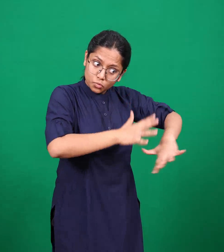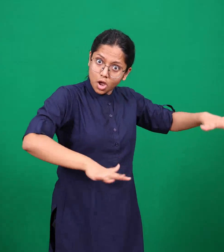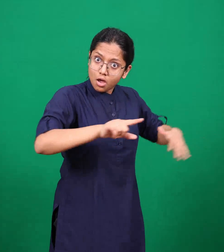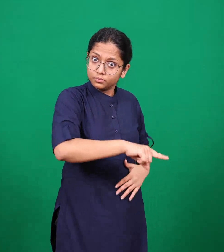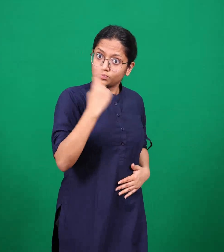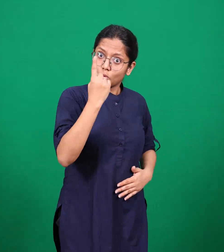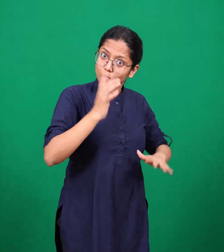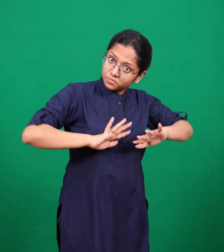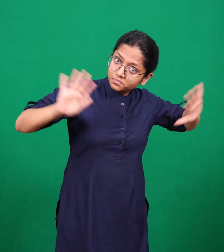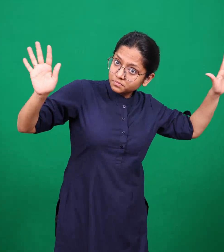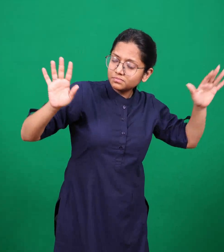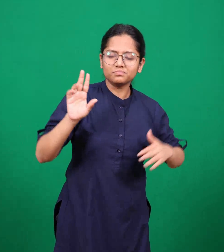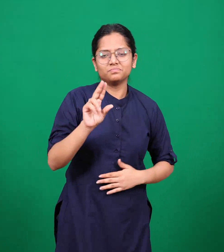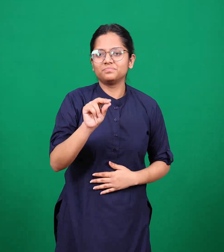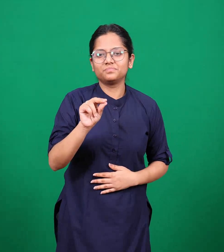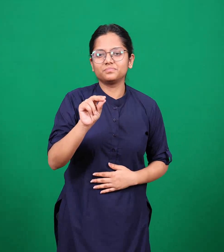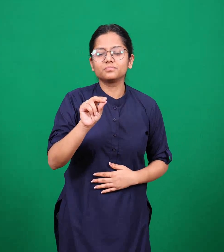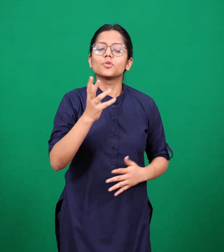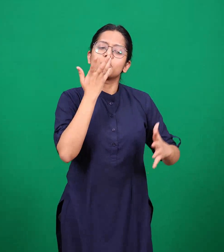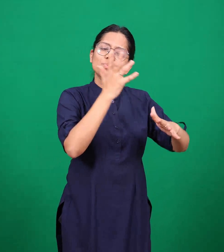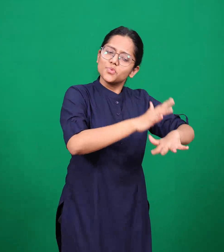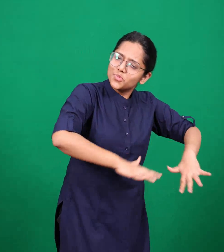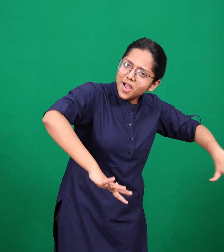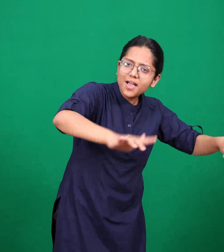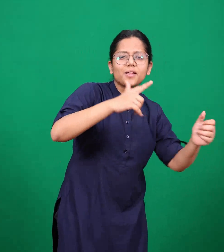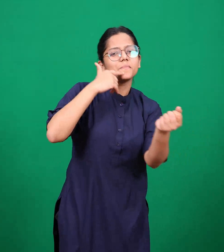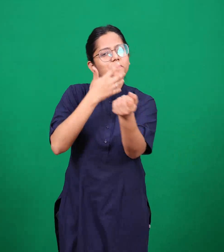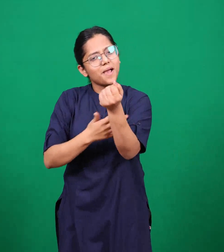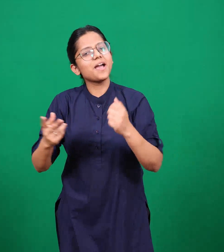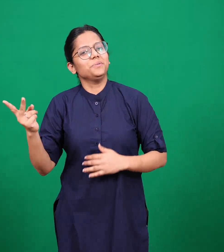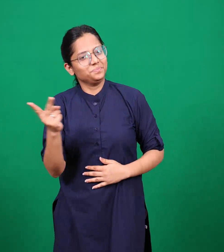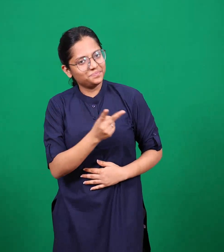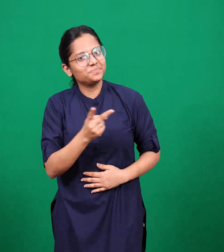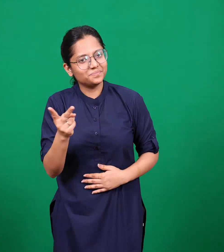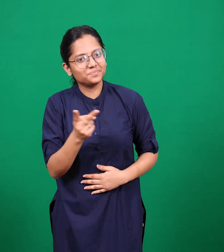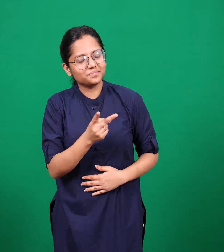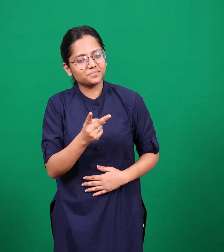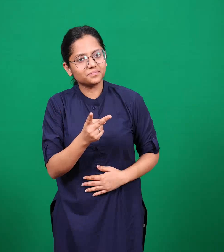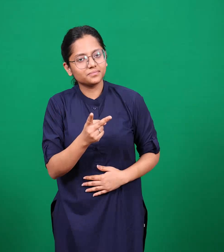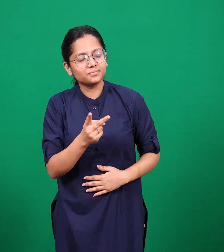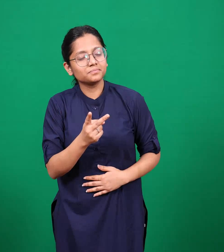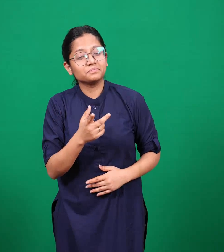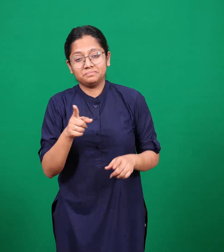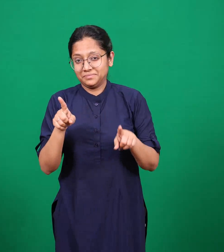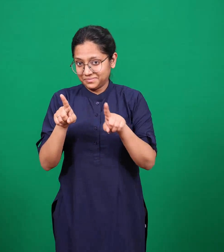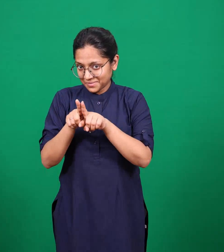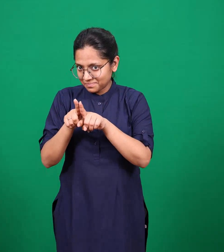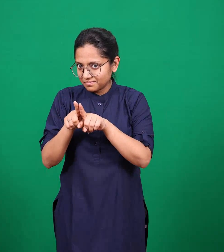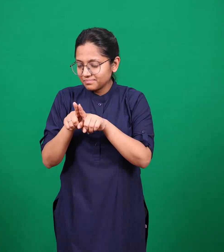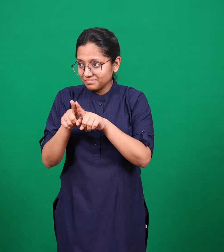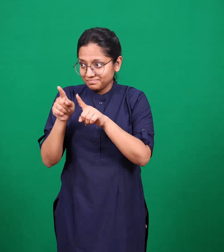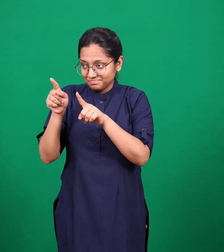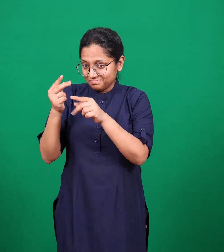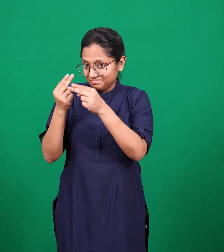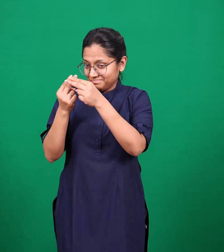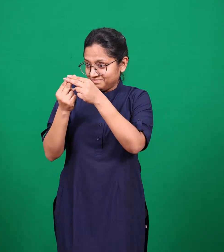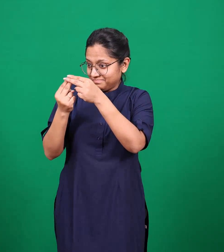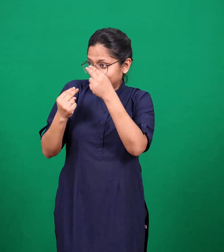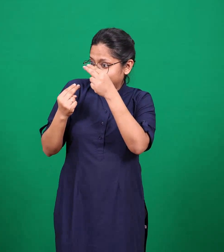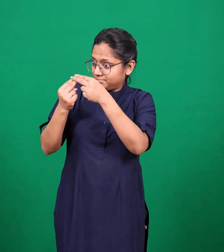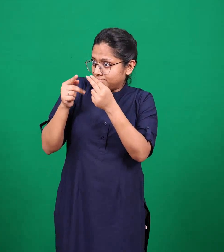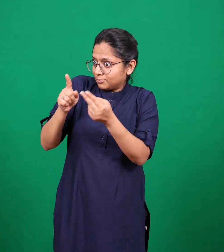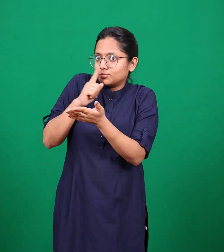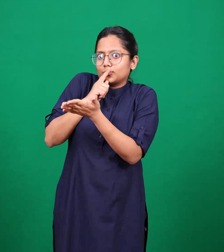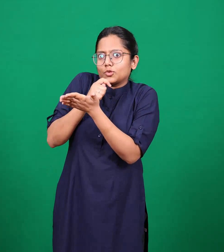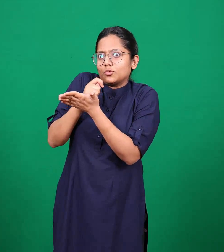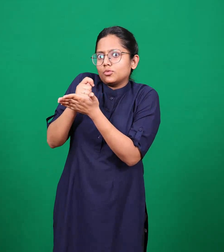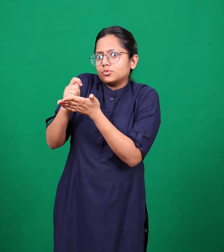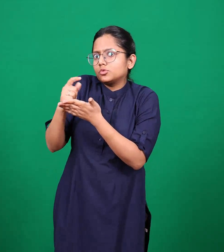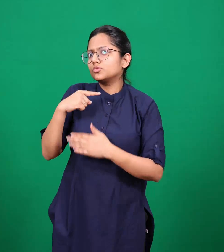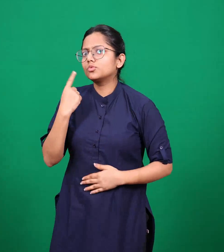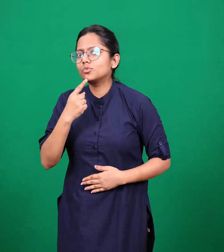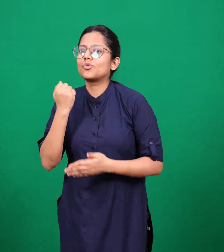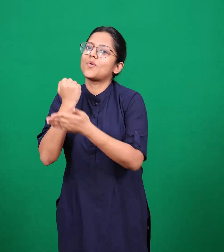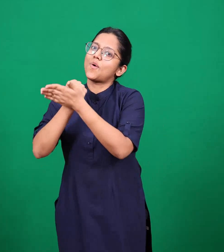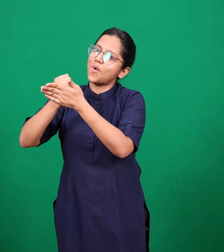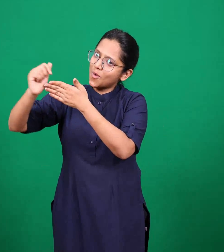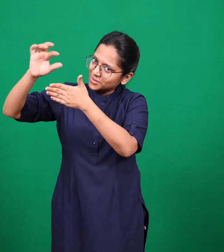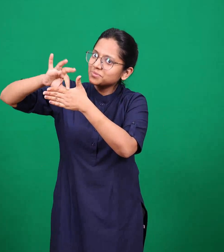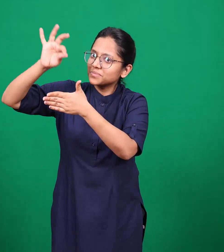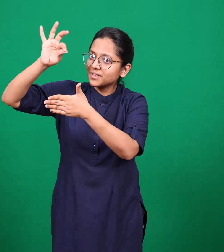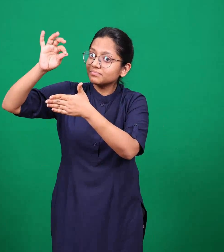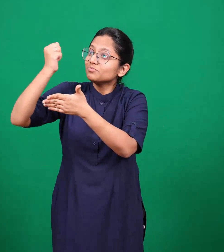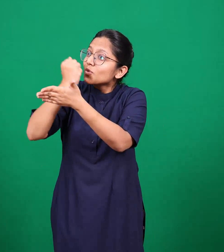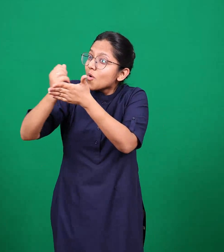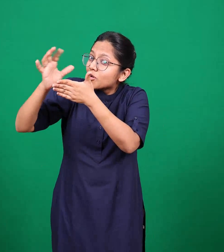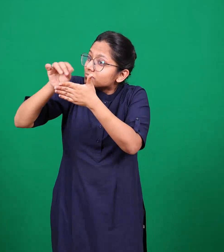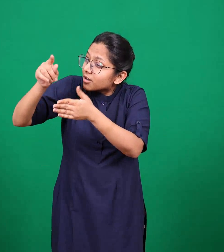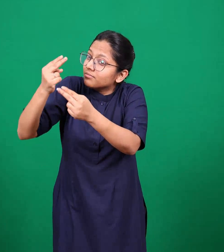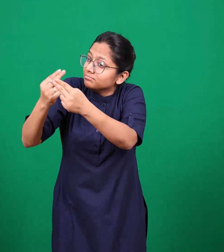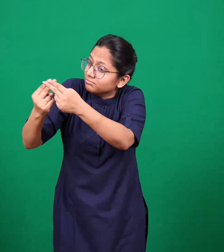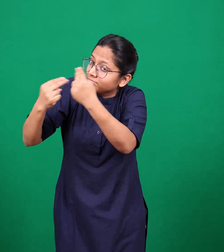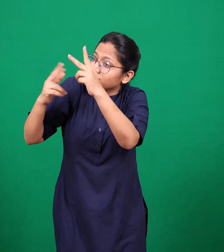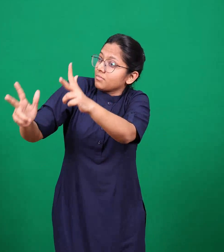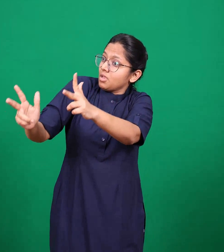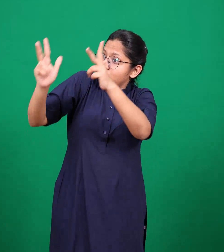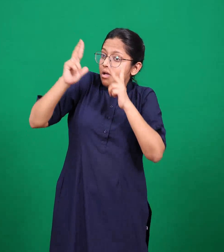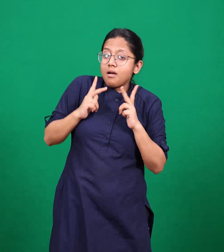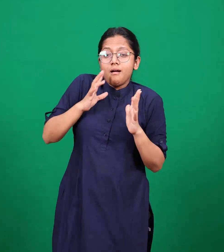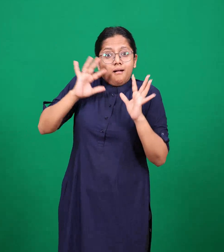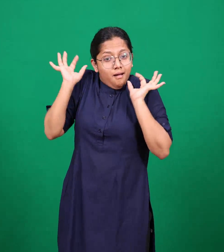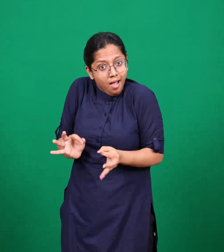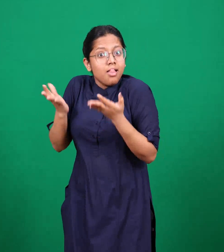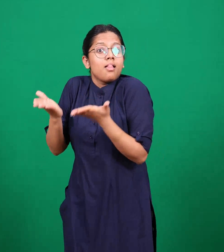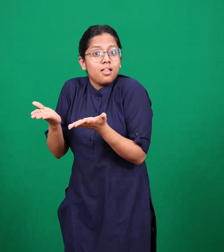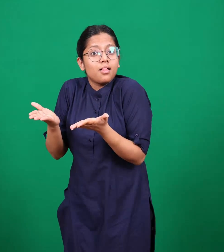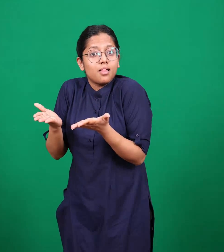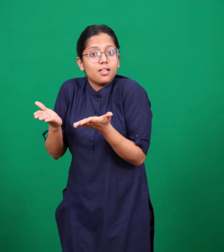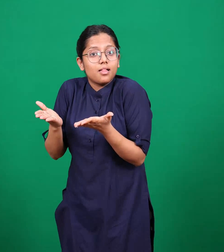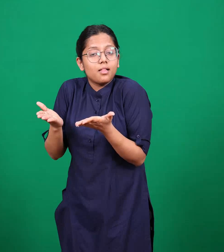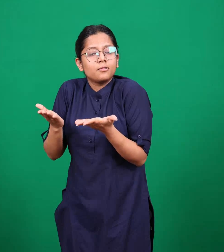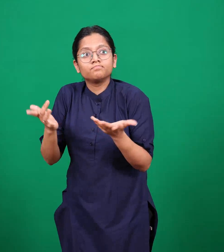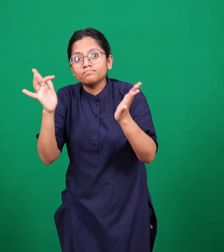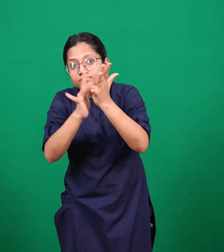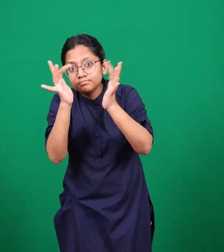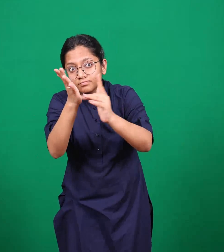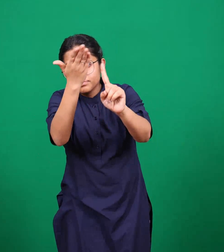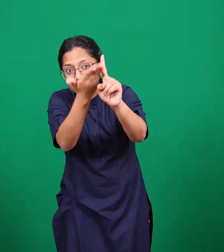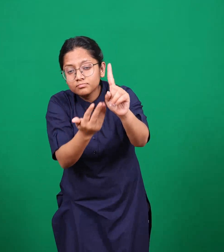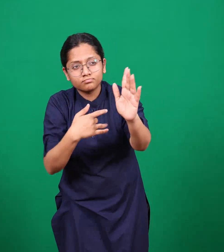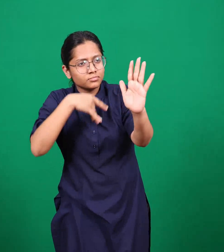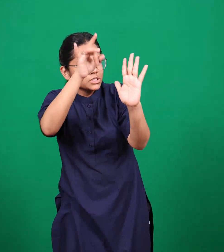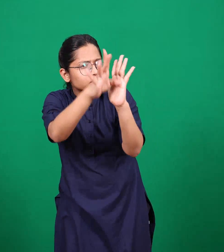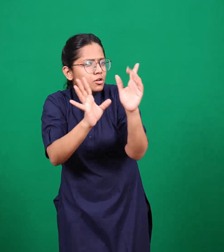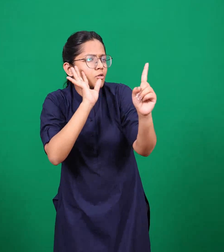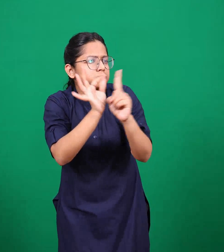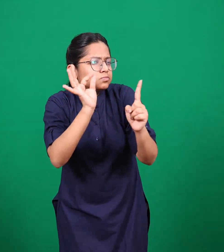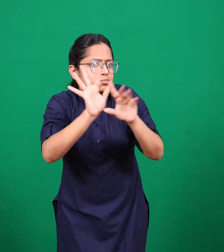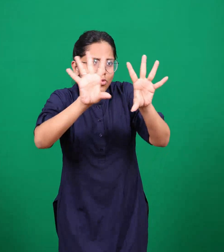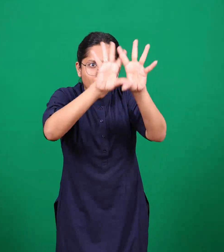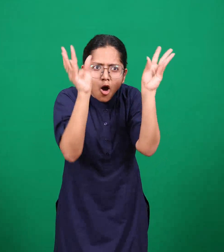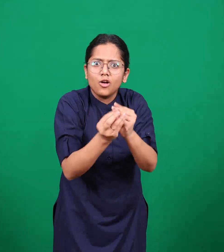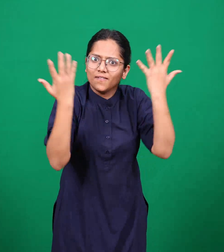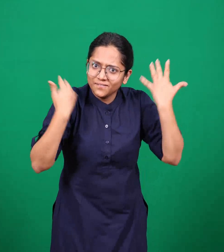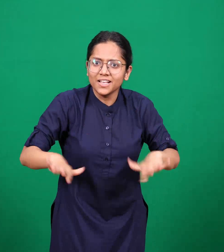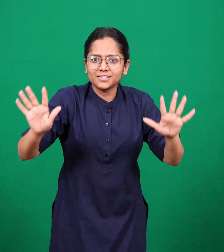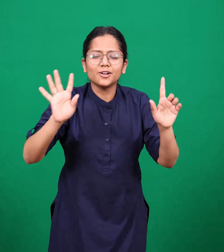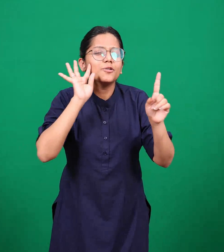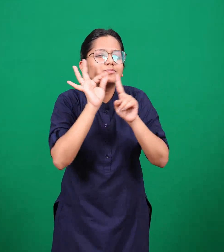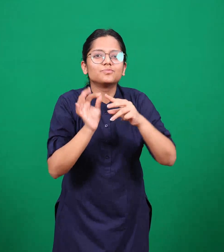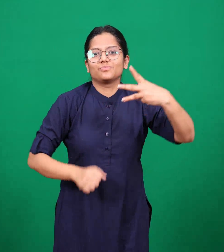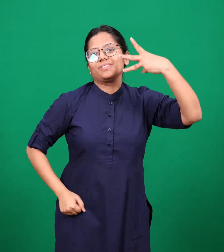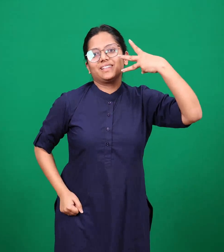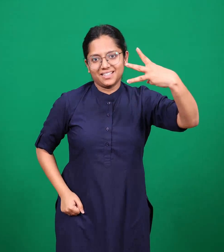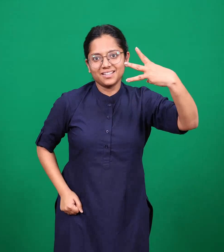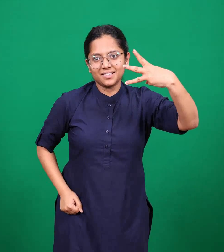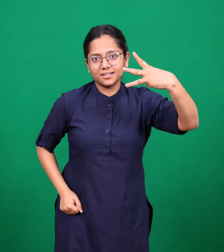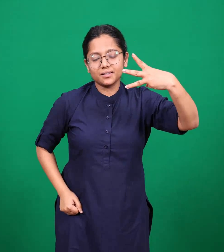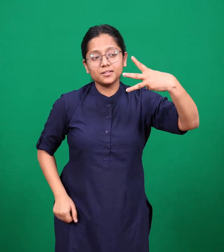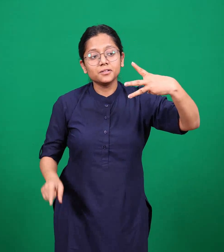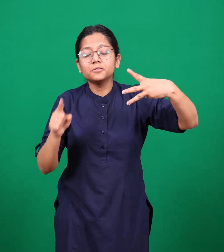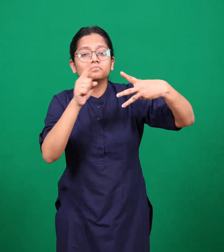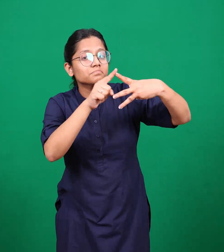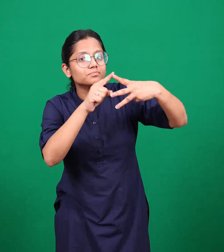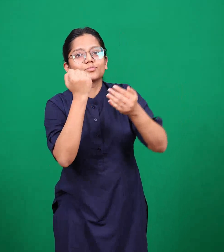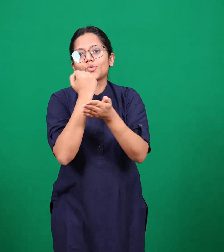And it is the Spirit who testifies to this, because the Spirit is the truth.